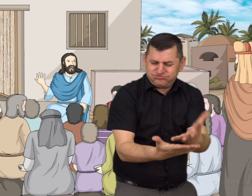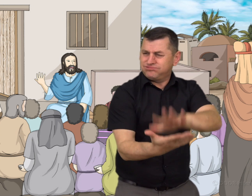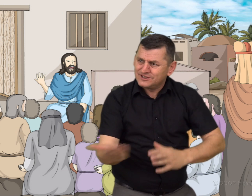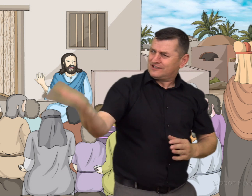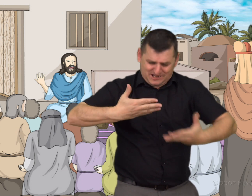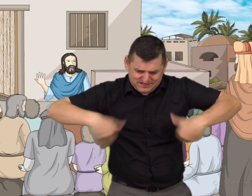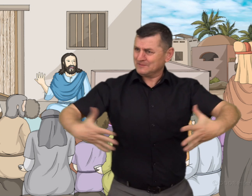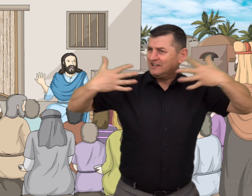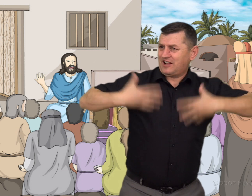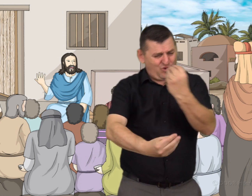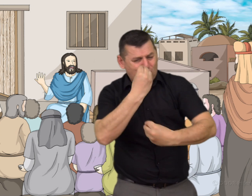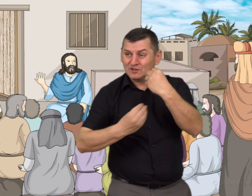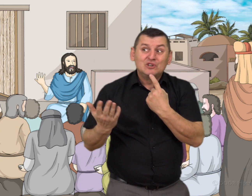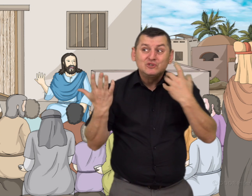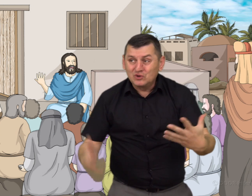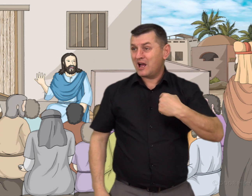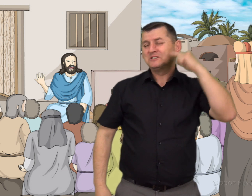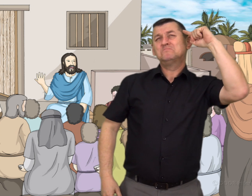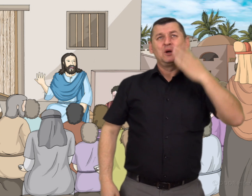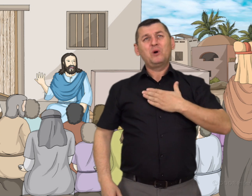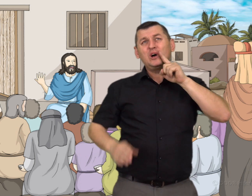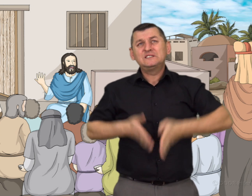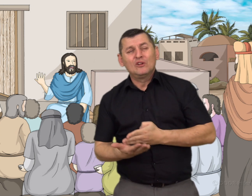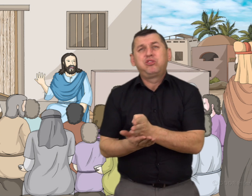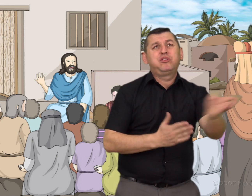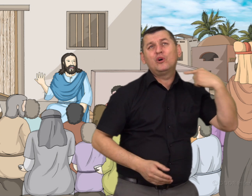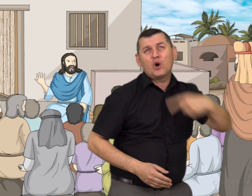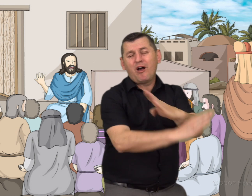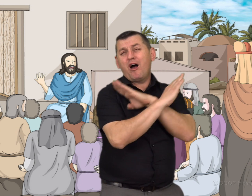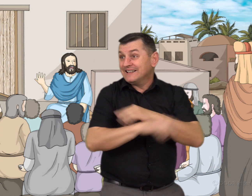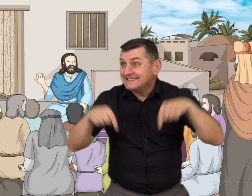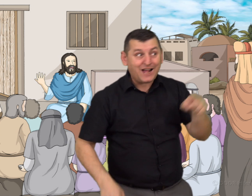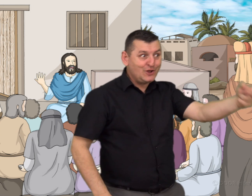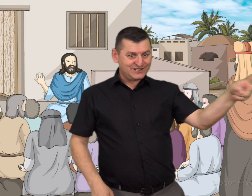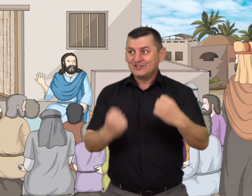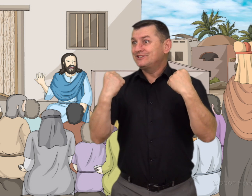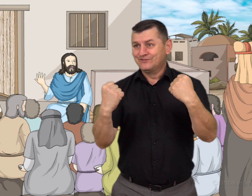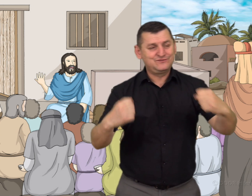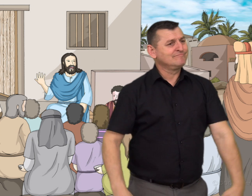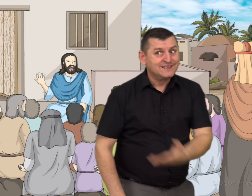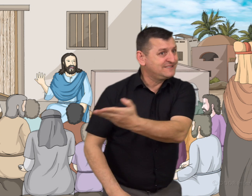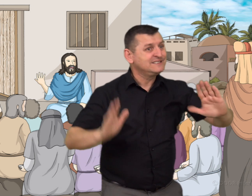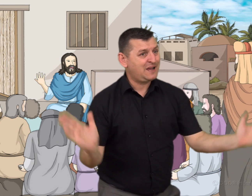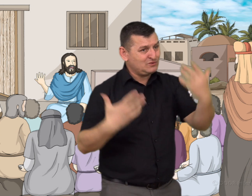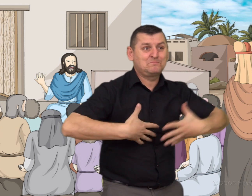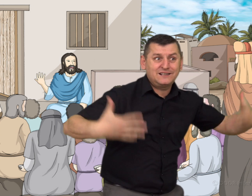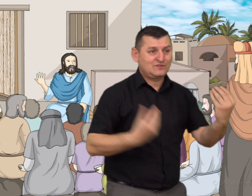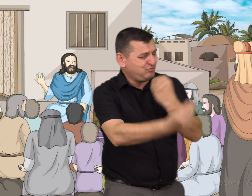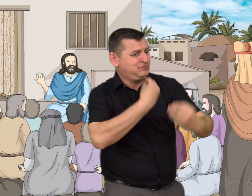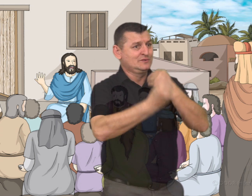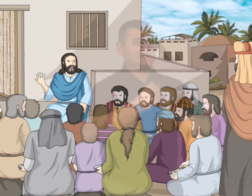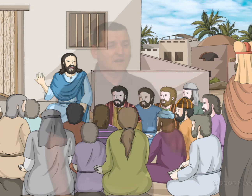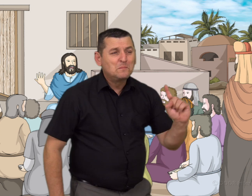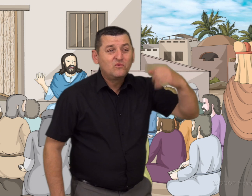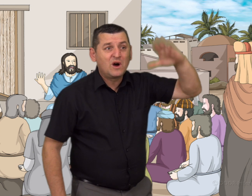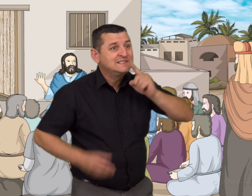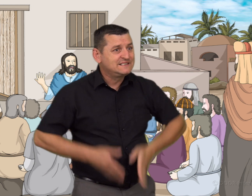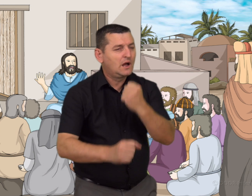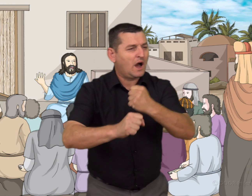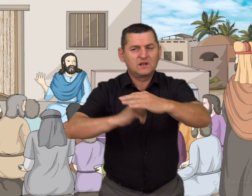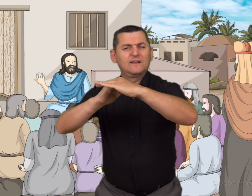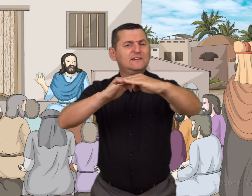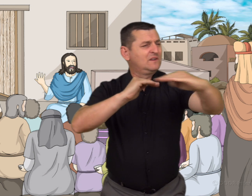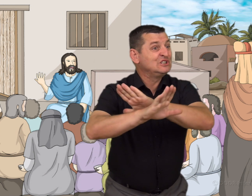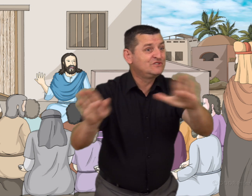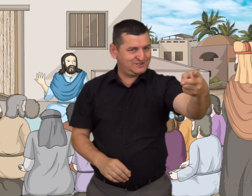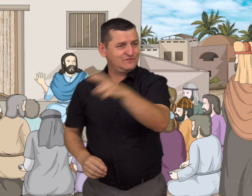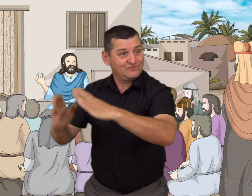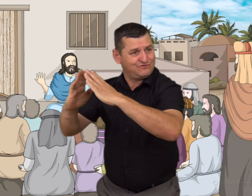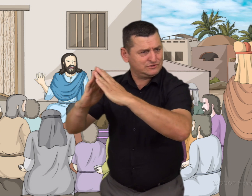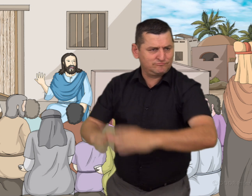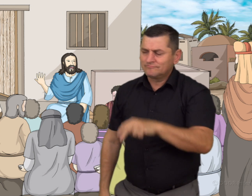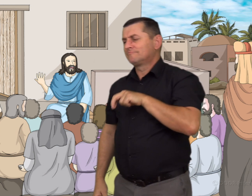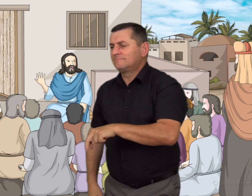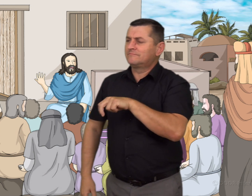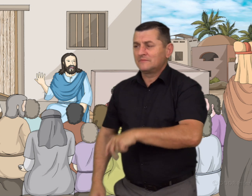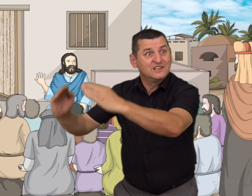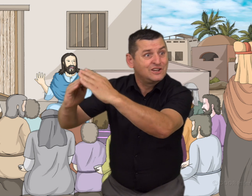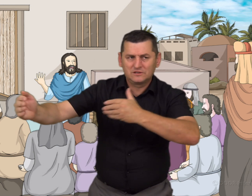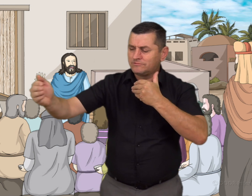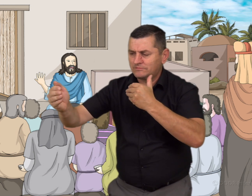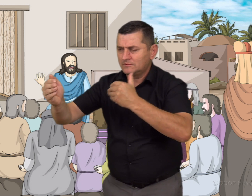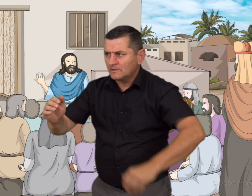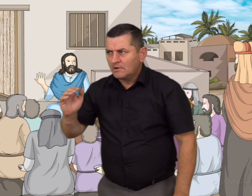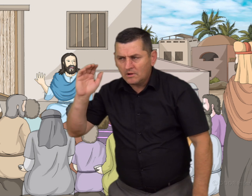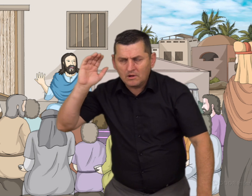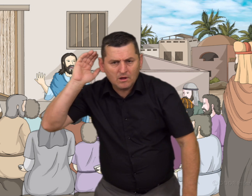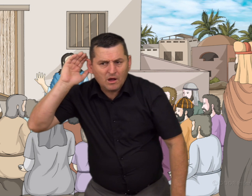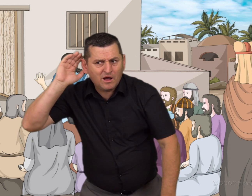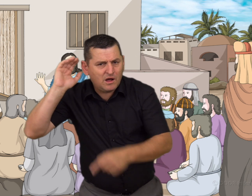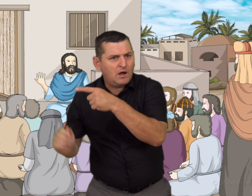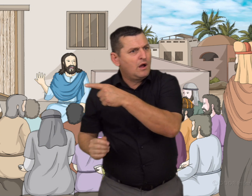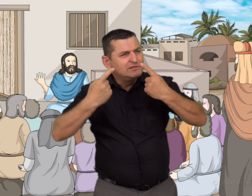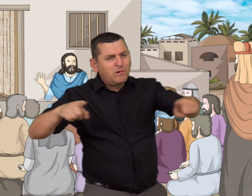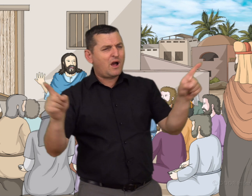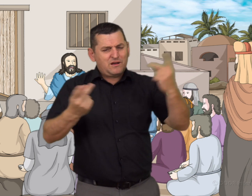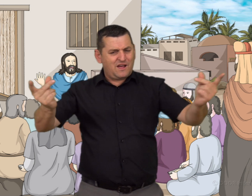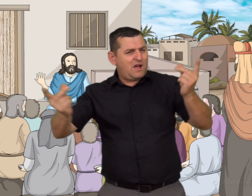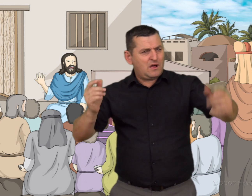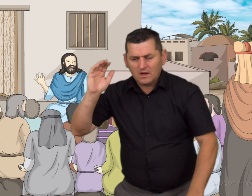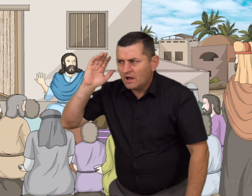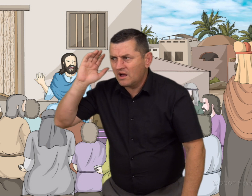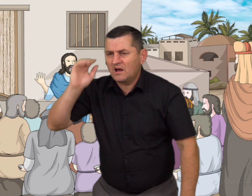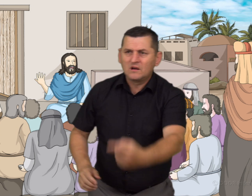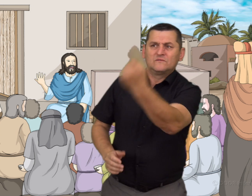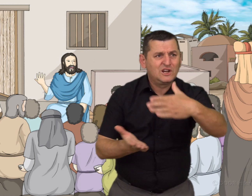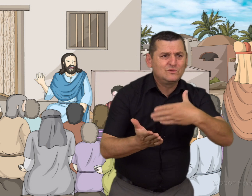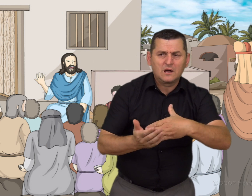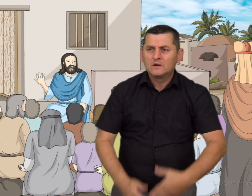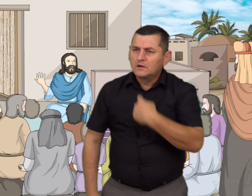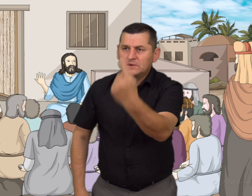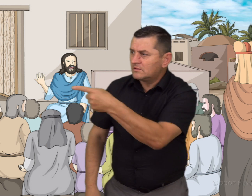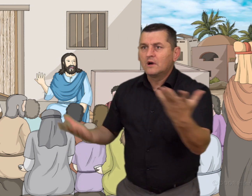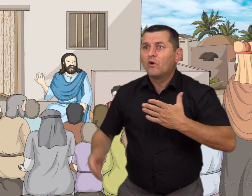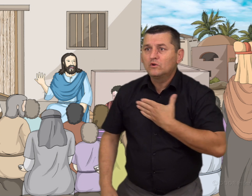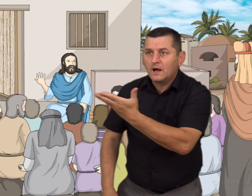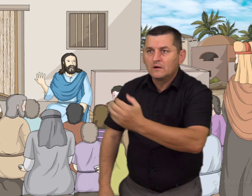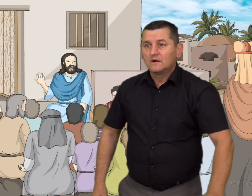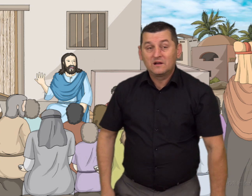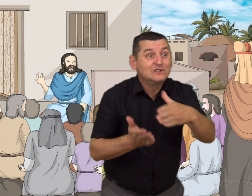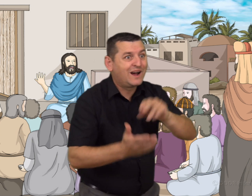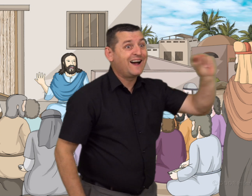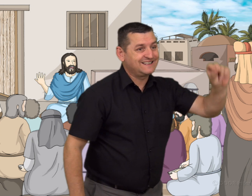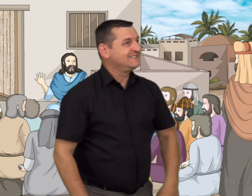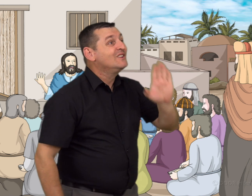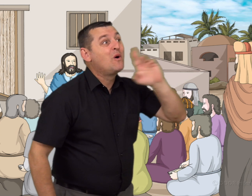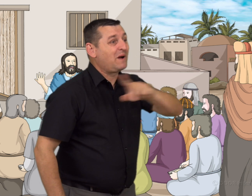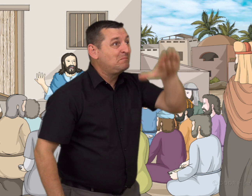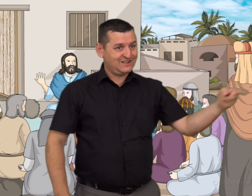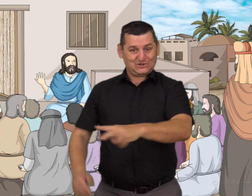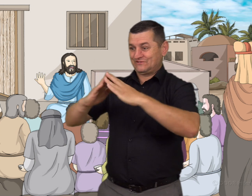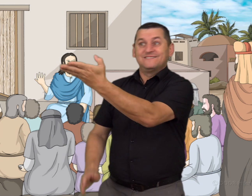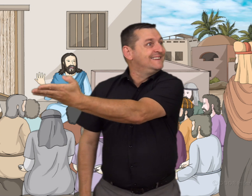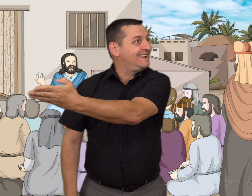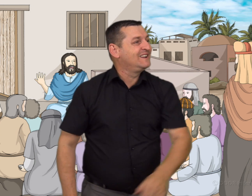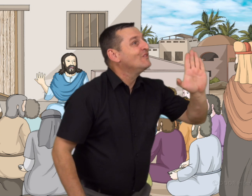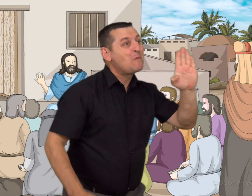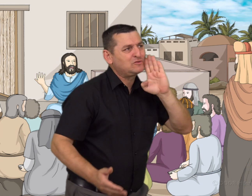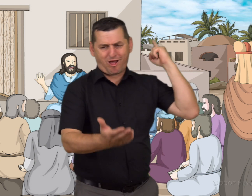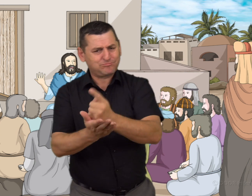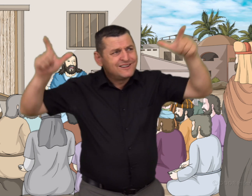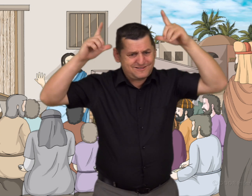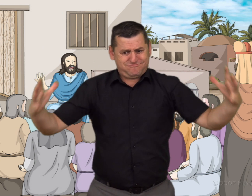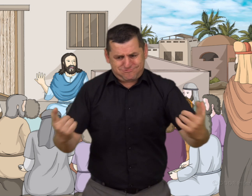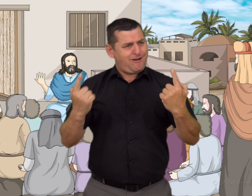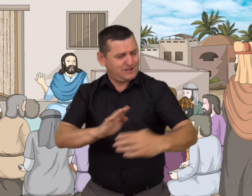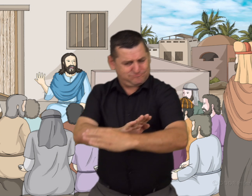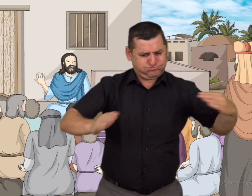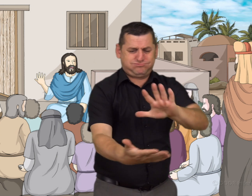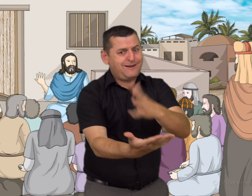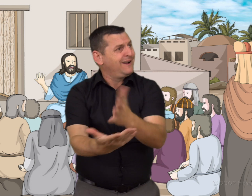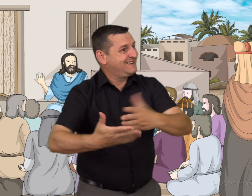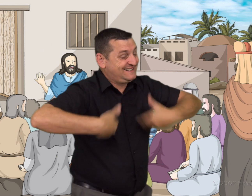Let us feast and celebrate. For this son of mine was dead and is alive again! He was lost and is found!’ So they began to celebrate. Meanwhile the older son was in the field, and as he approached the house, he heard music and dancing. So he called one of the servants and asked what was going on.